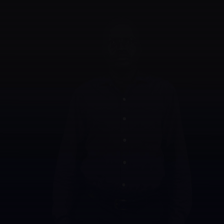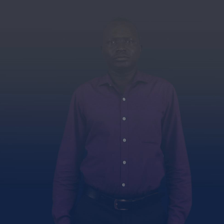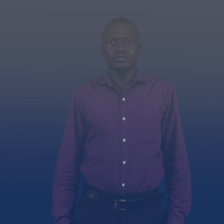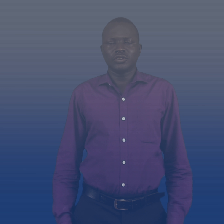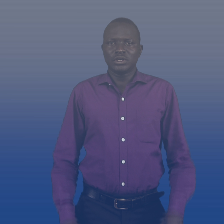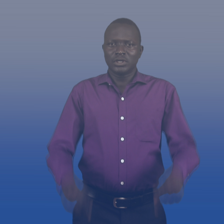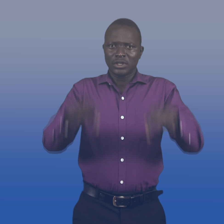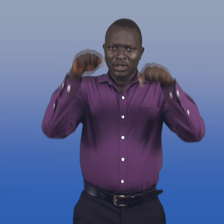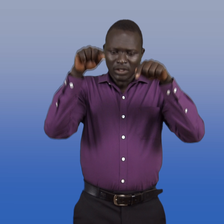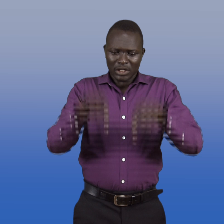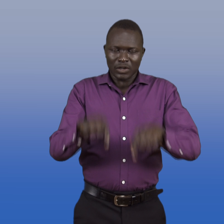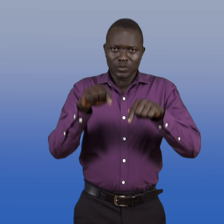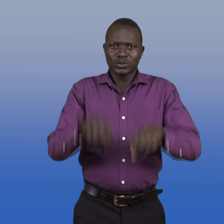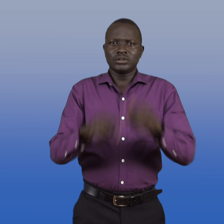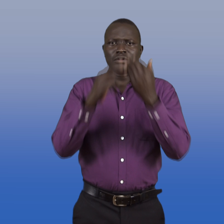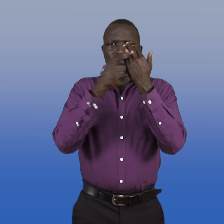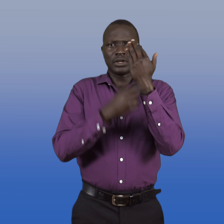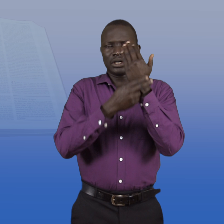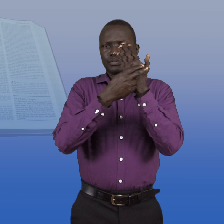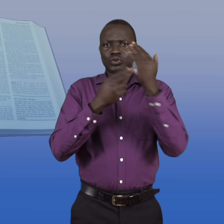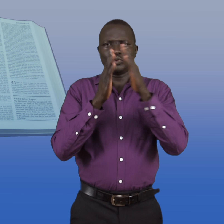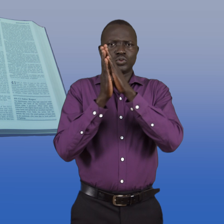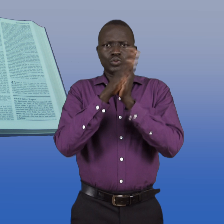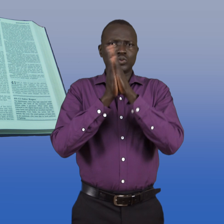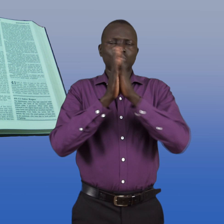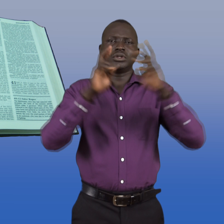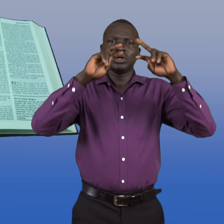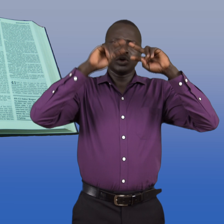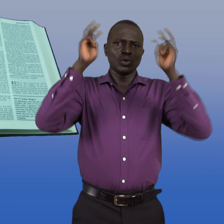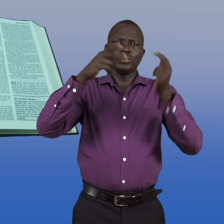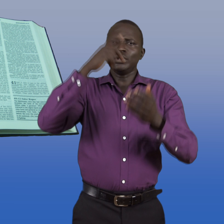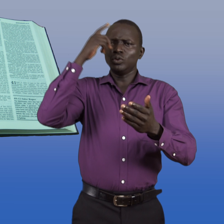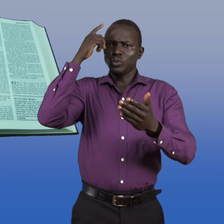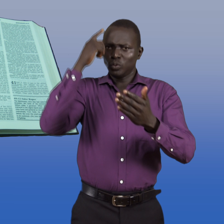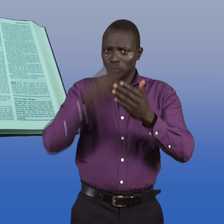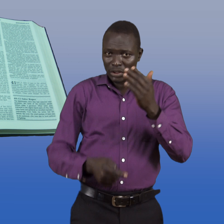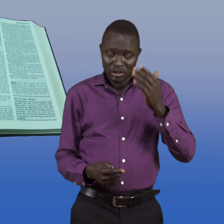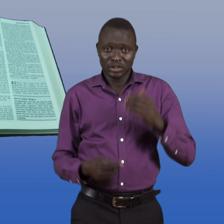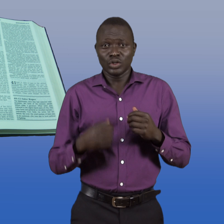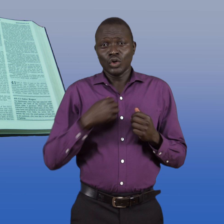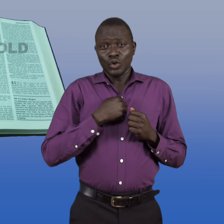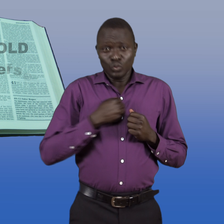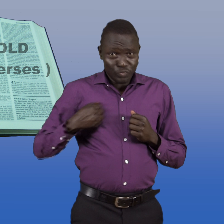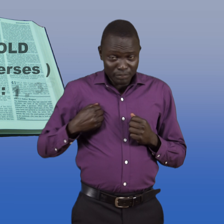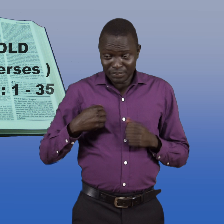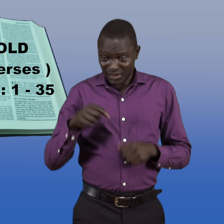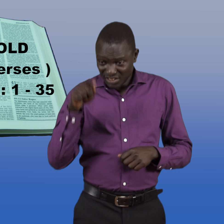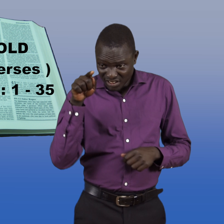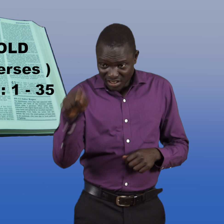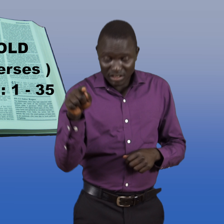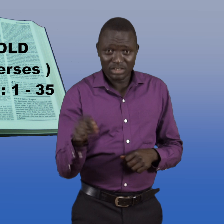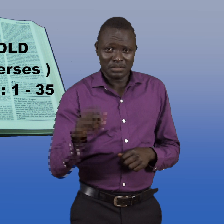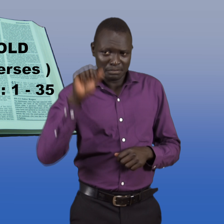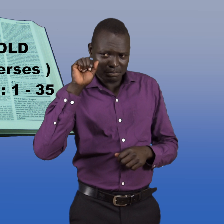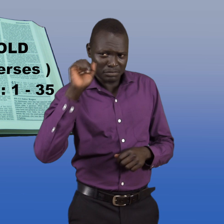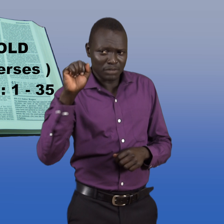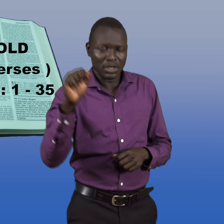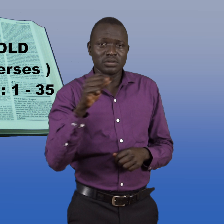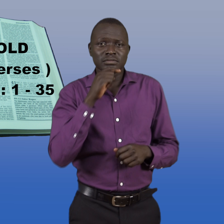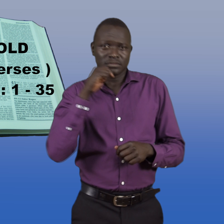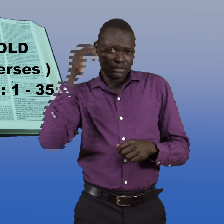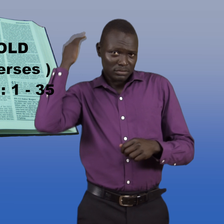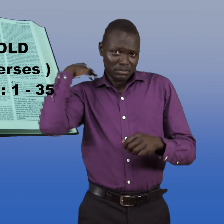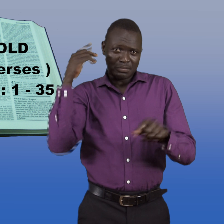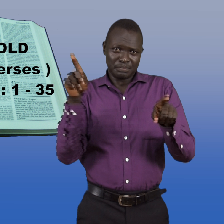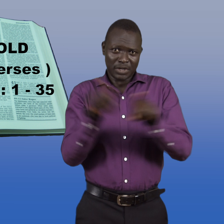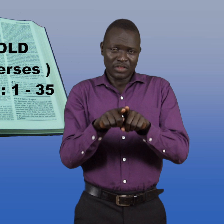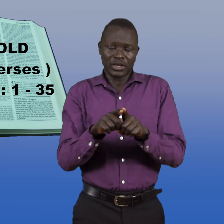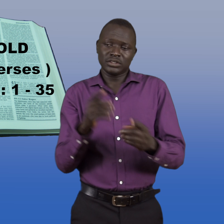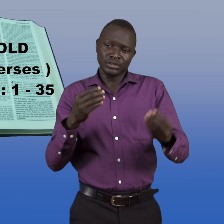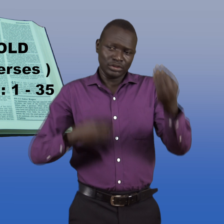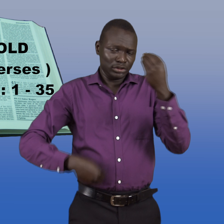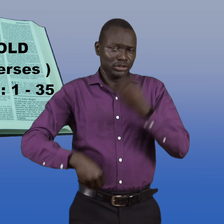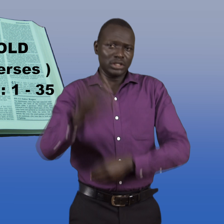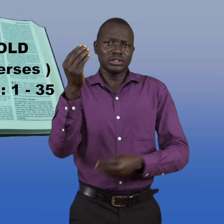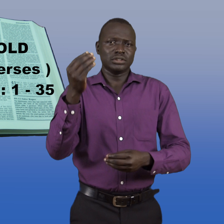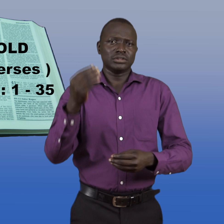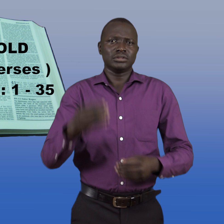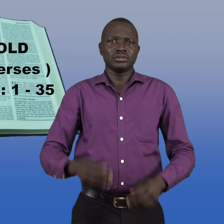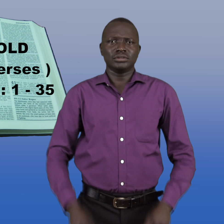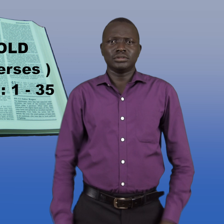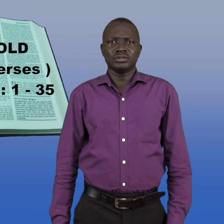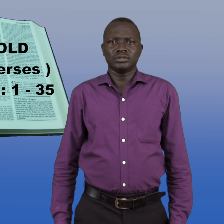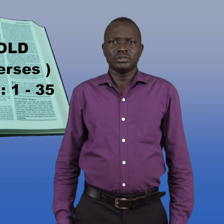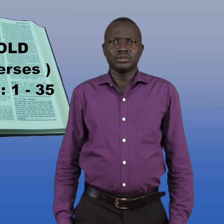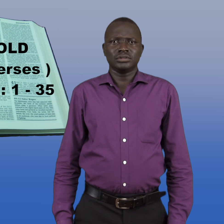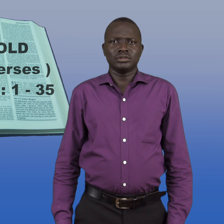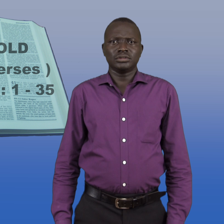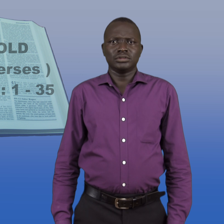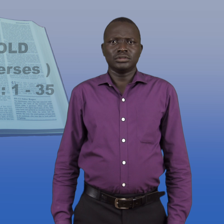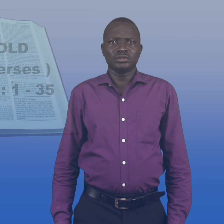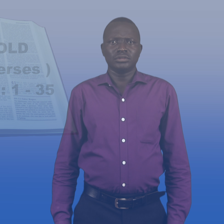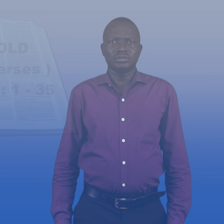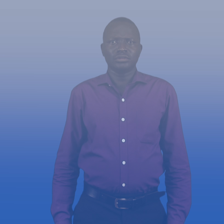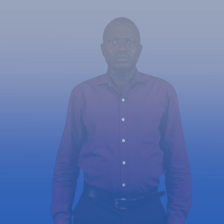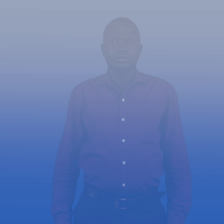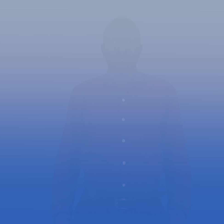Joseph sold